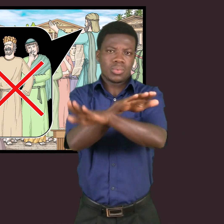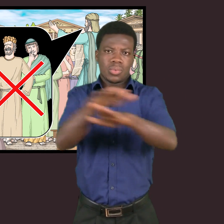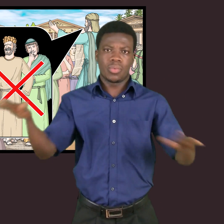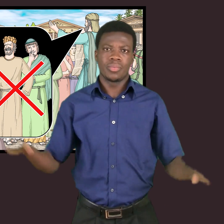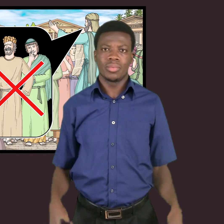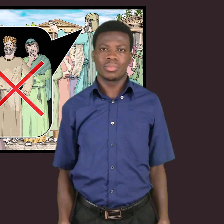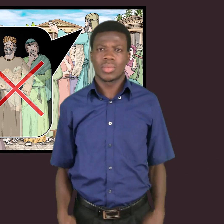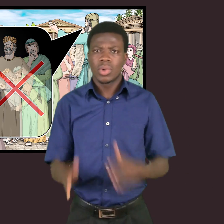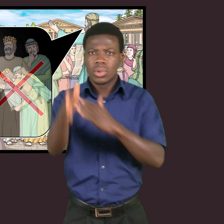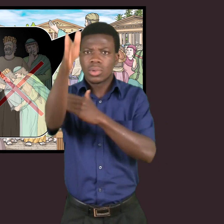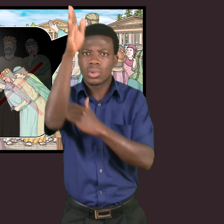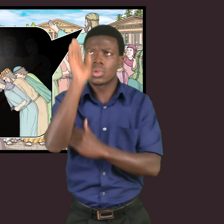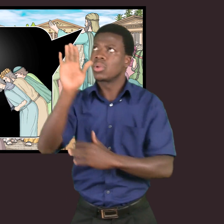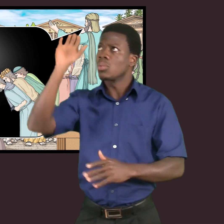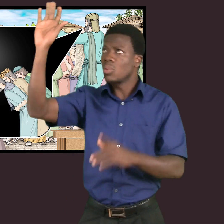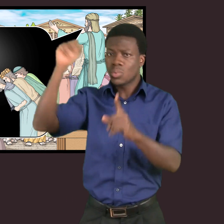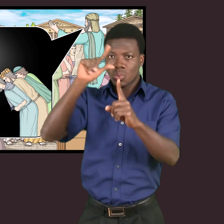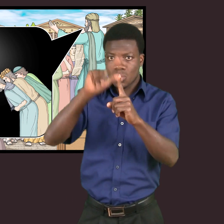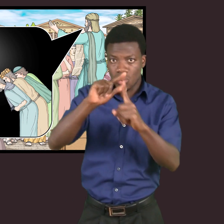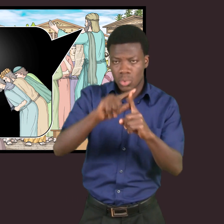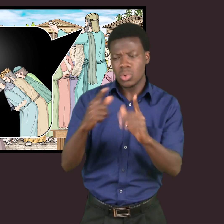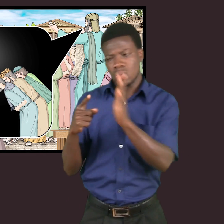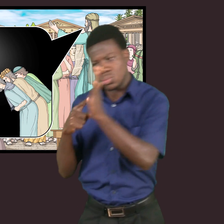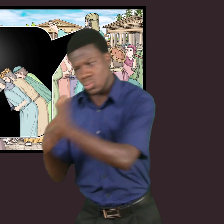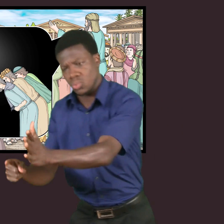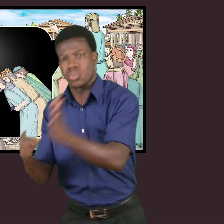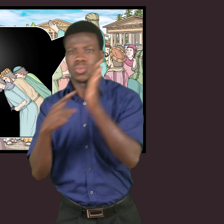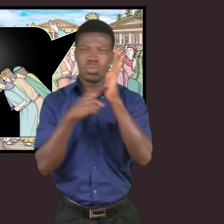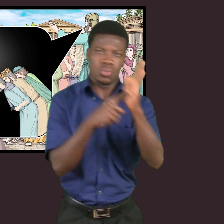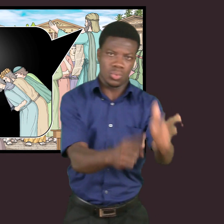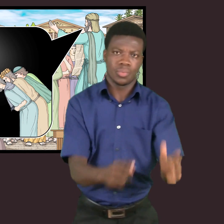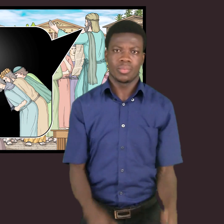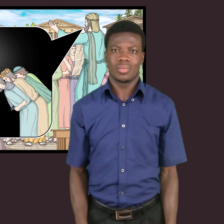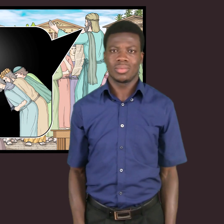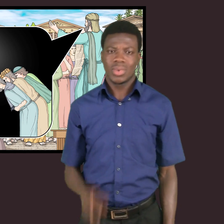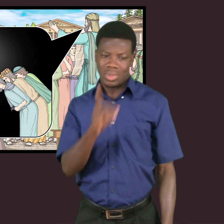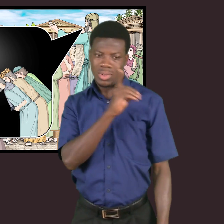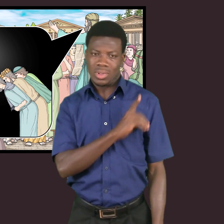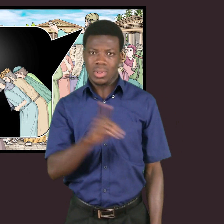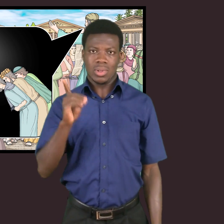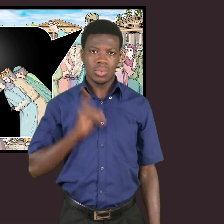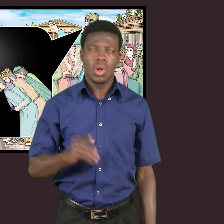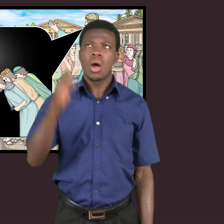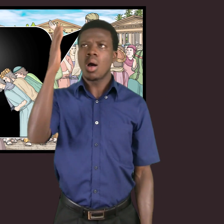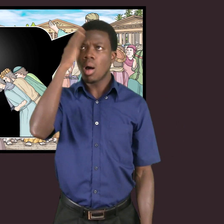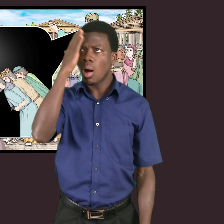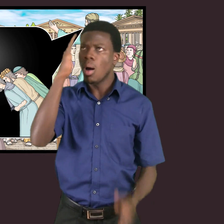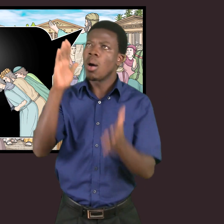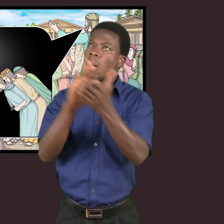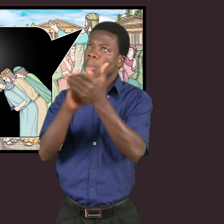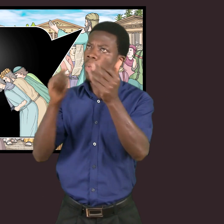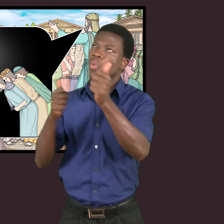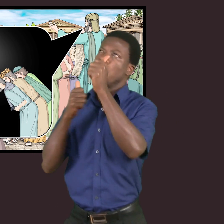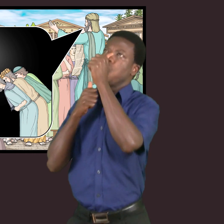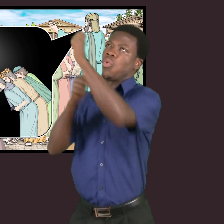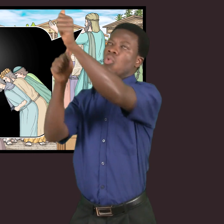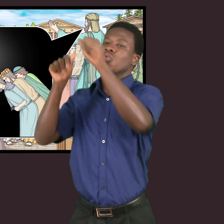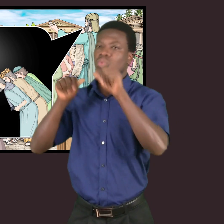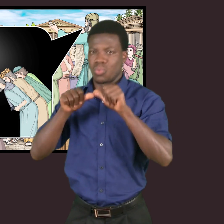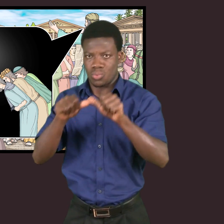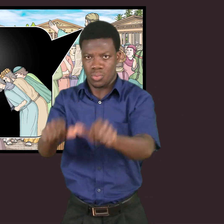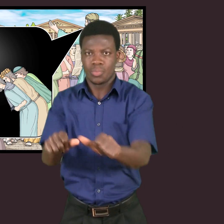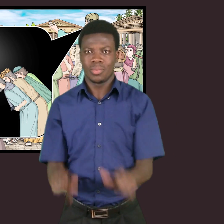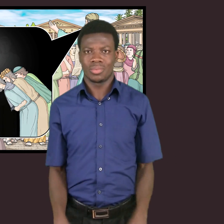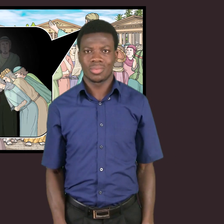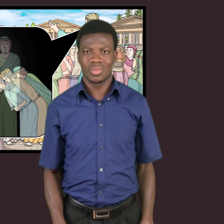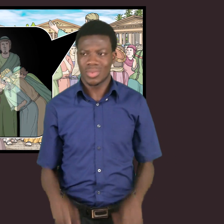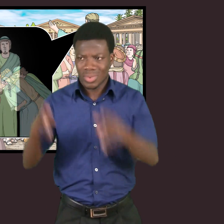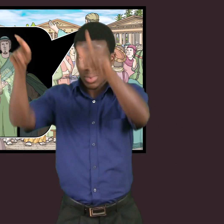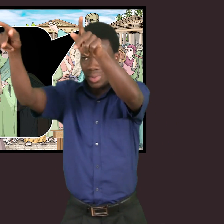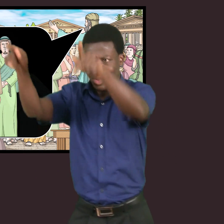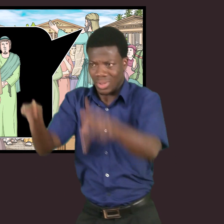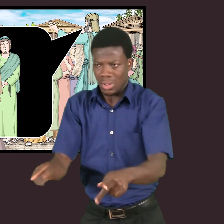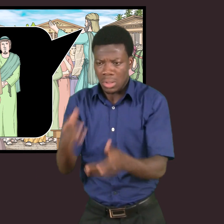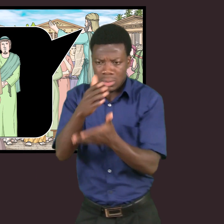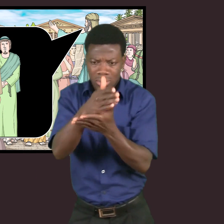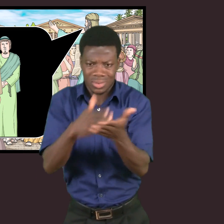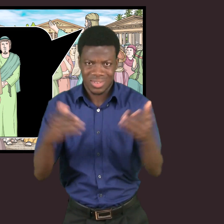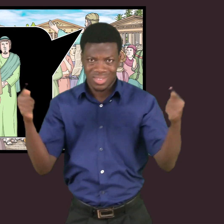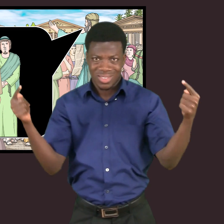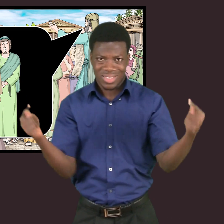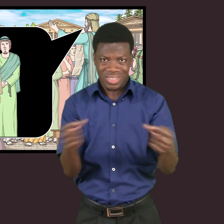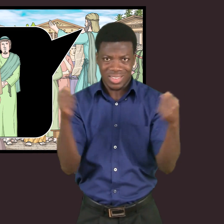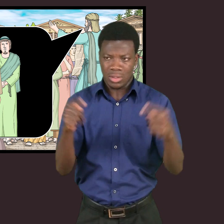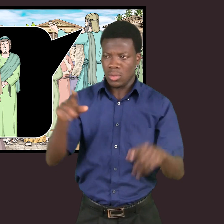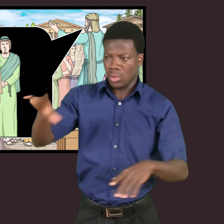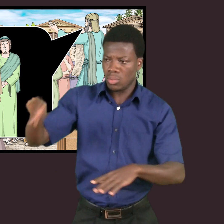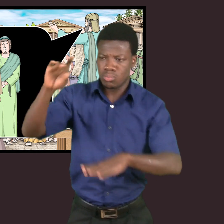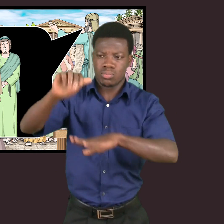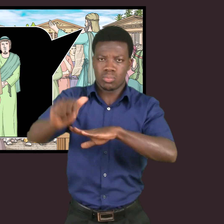They must hold to the mystery of the faith with a clear conscience.